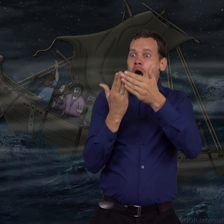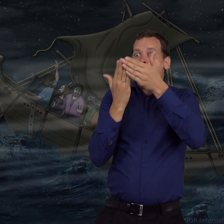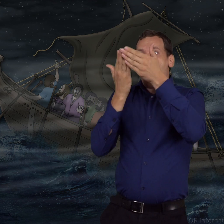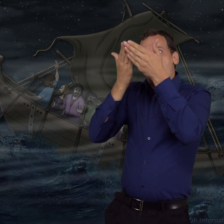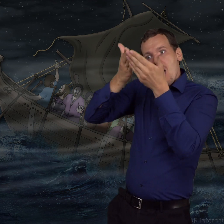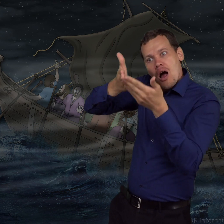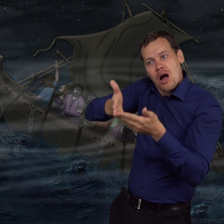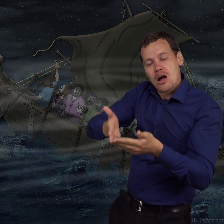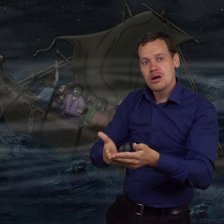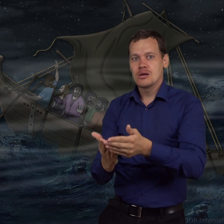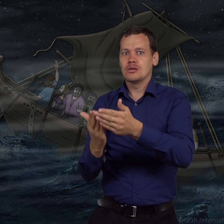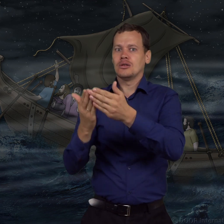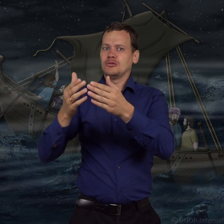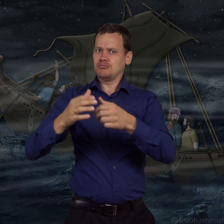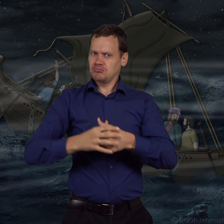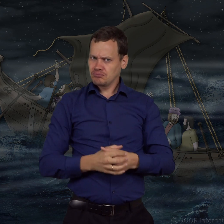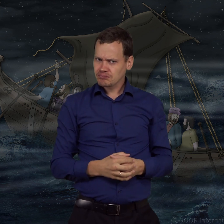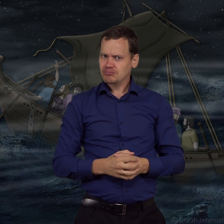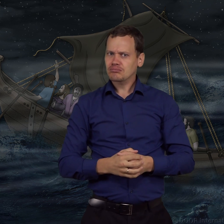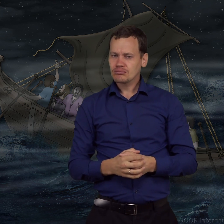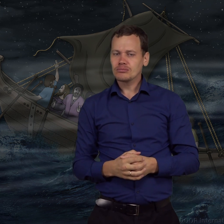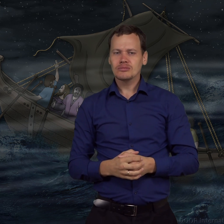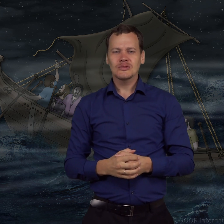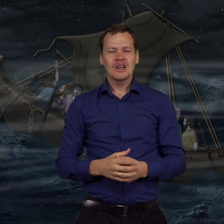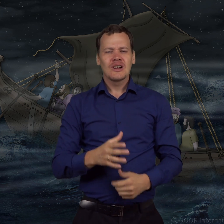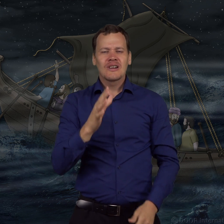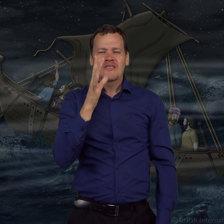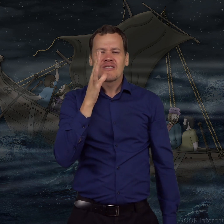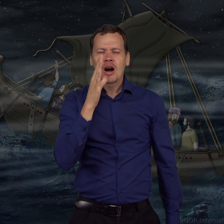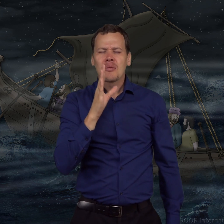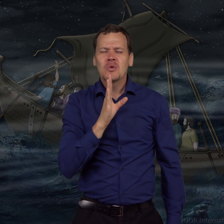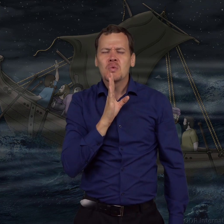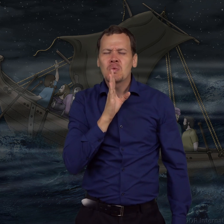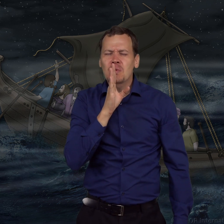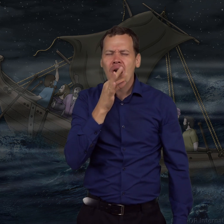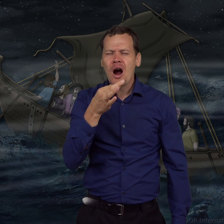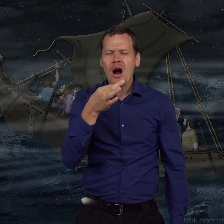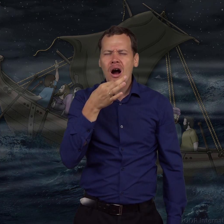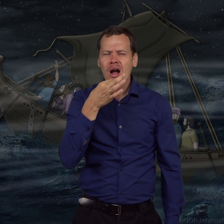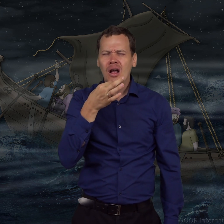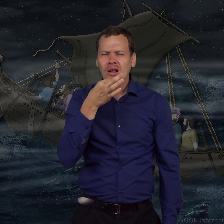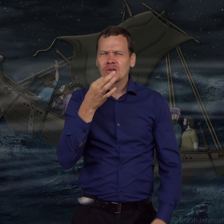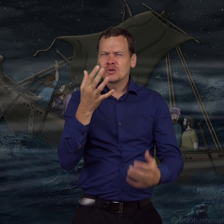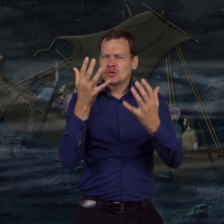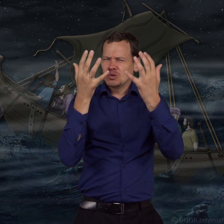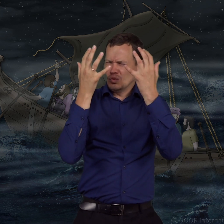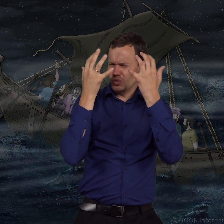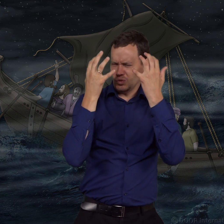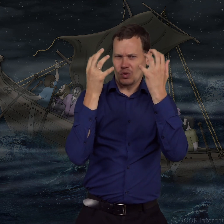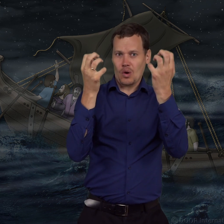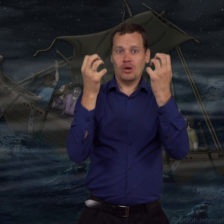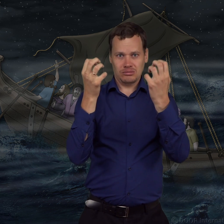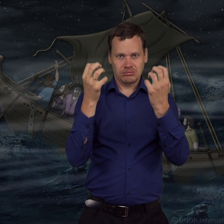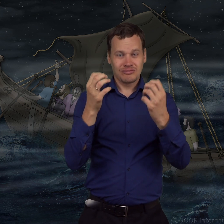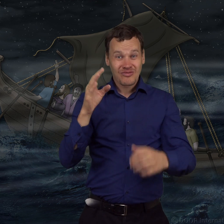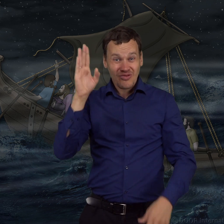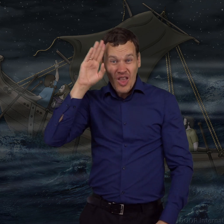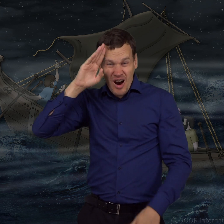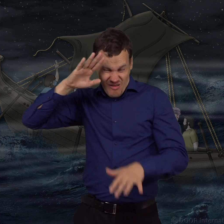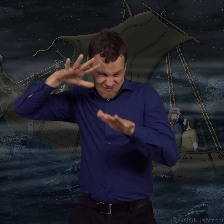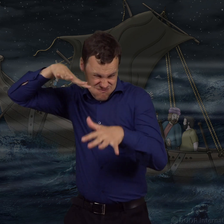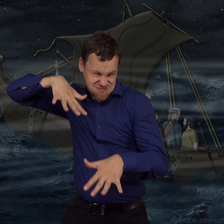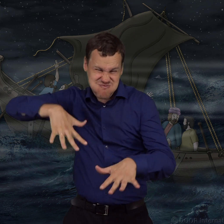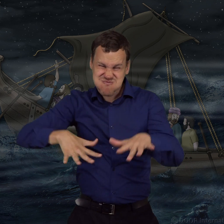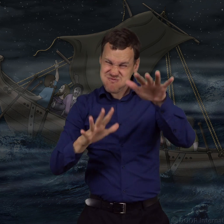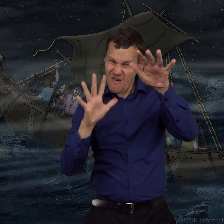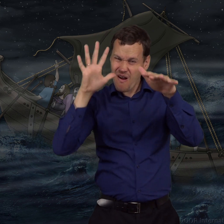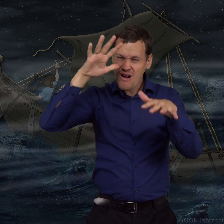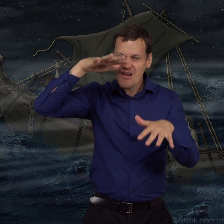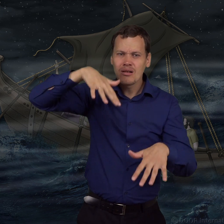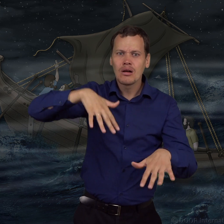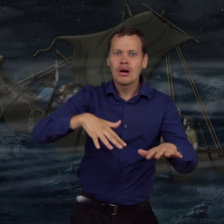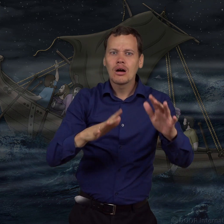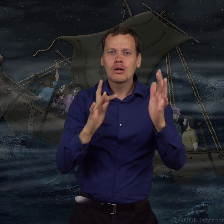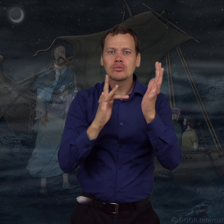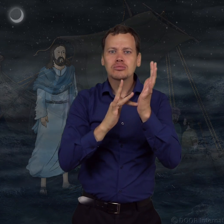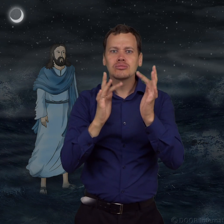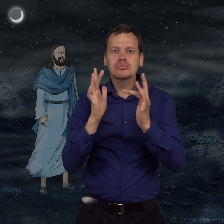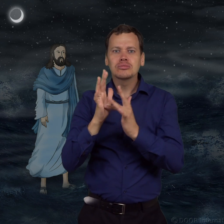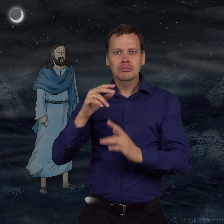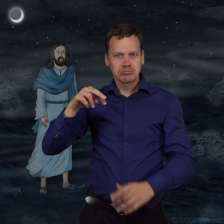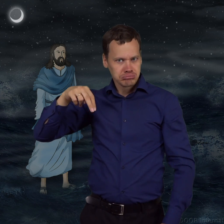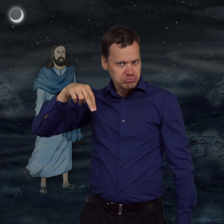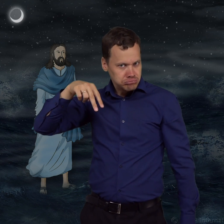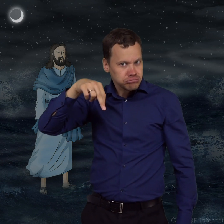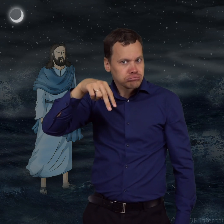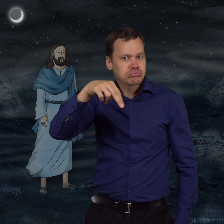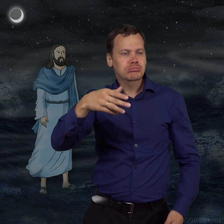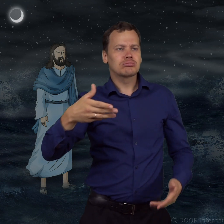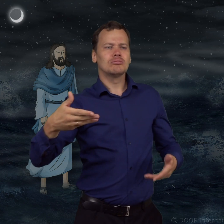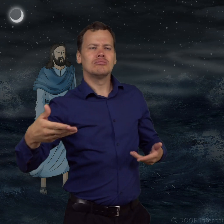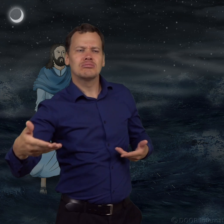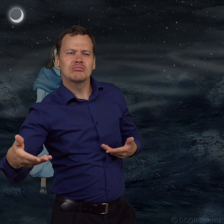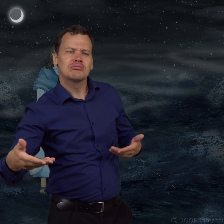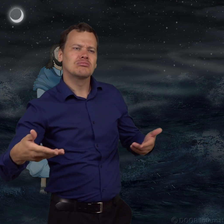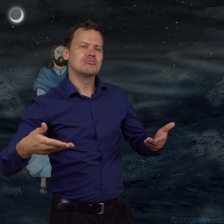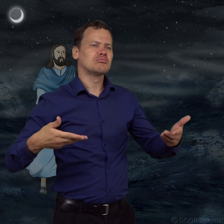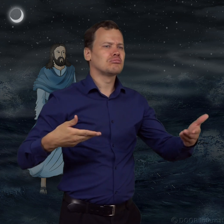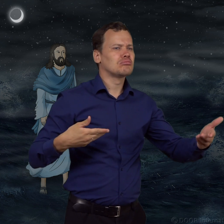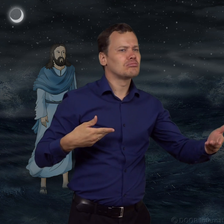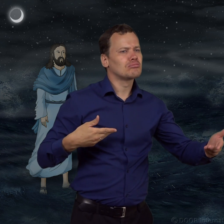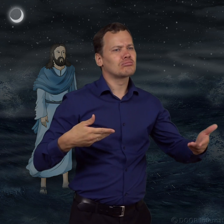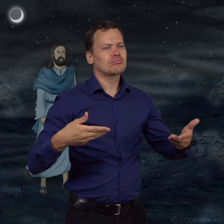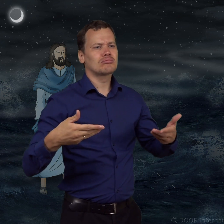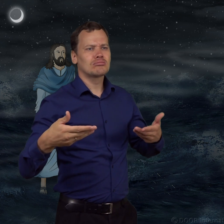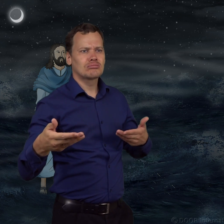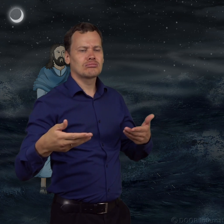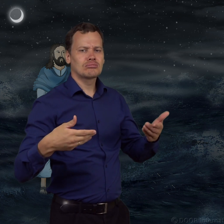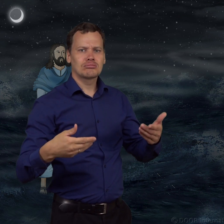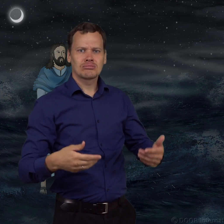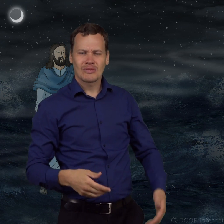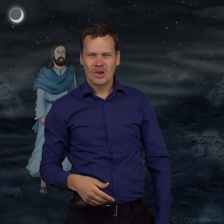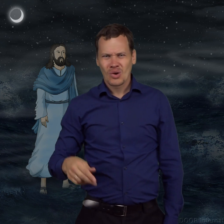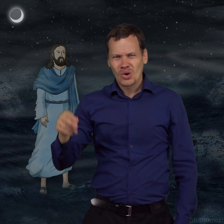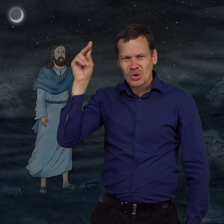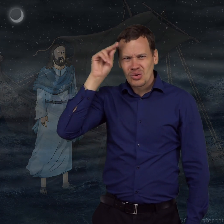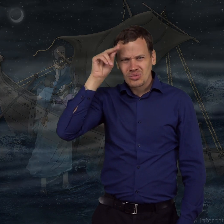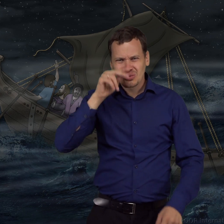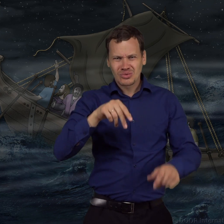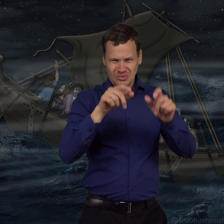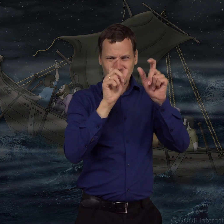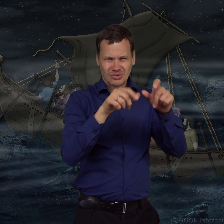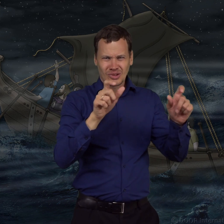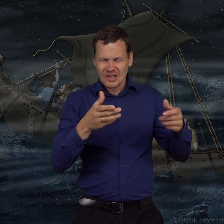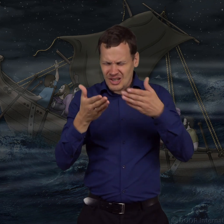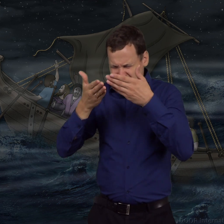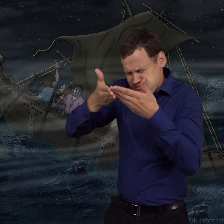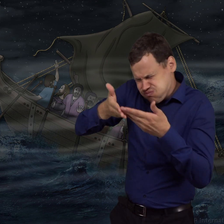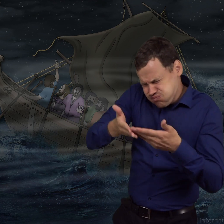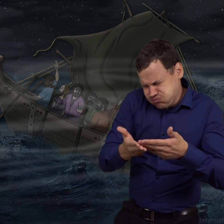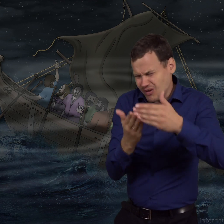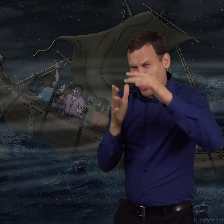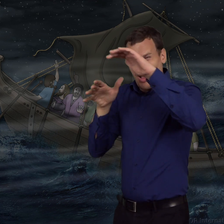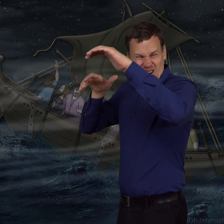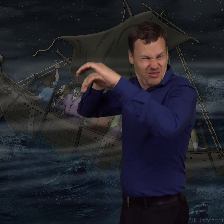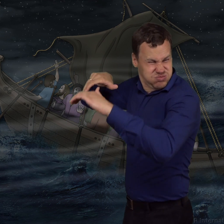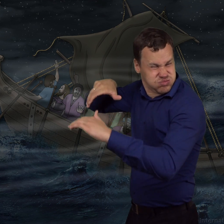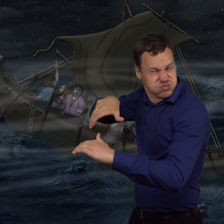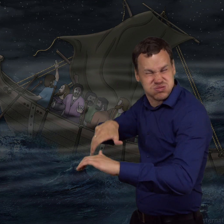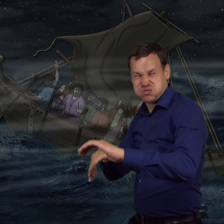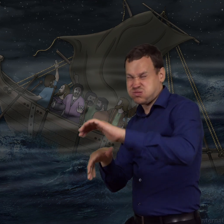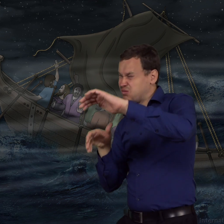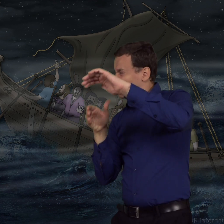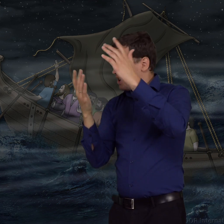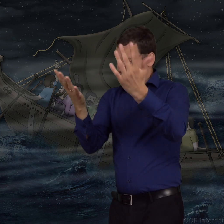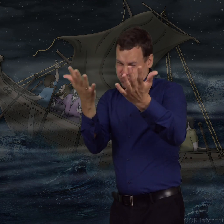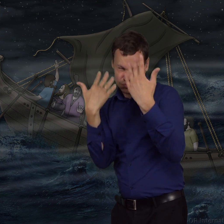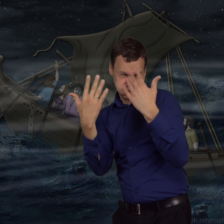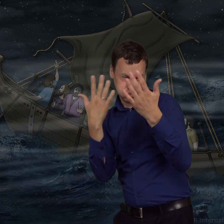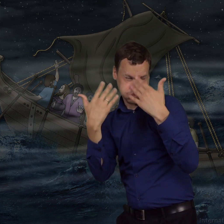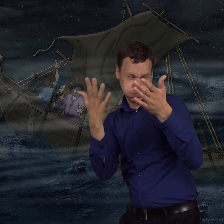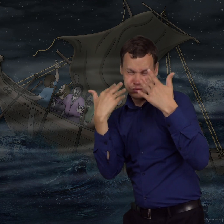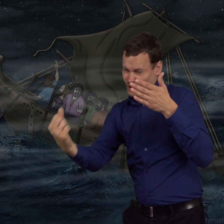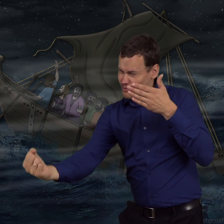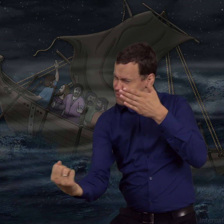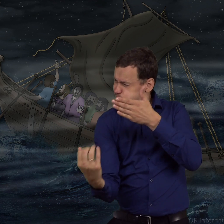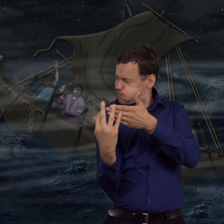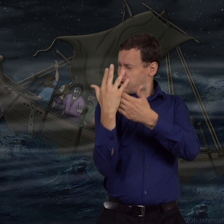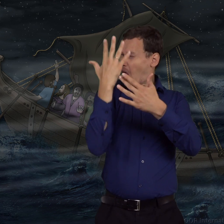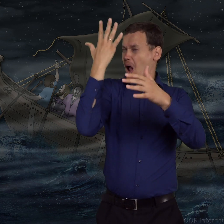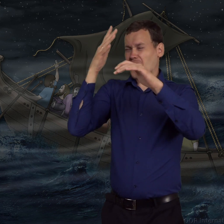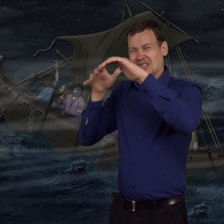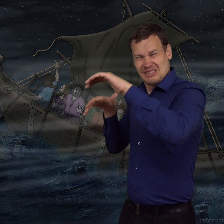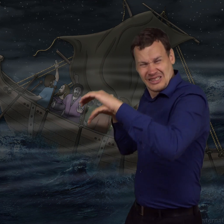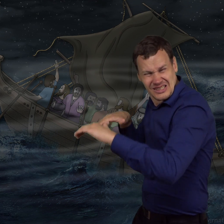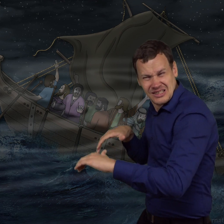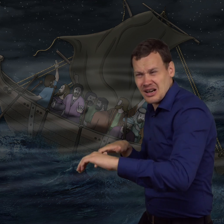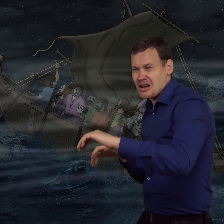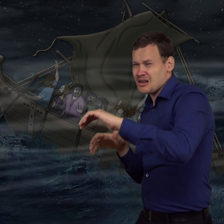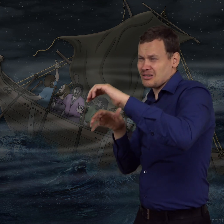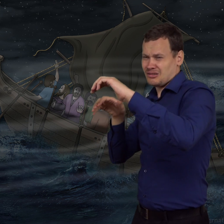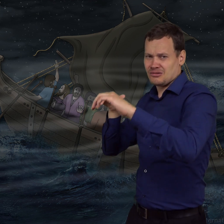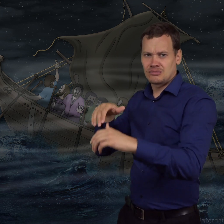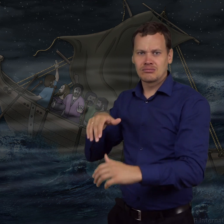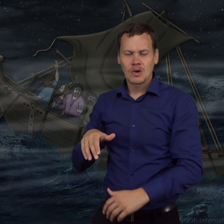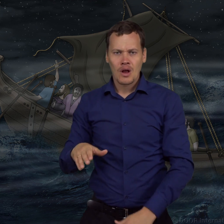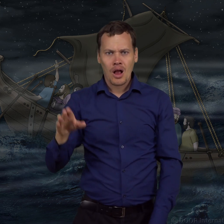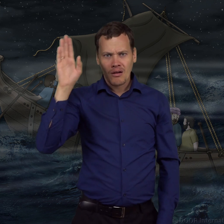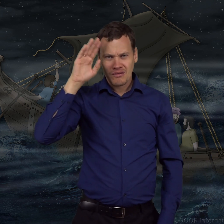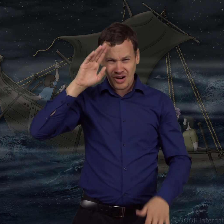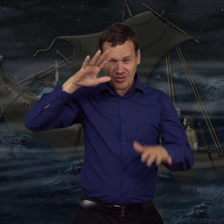During the fourth watch of the night, Jesus went out to them, walking on the sea.